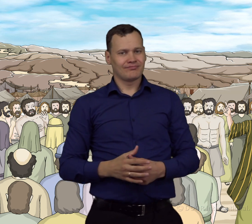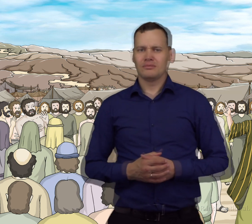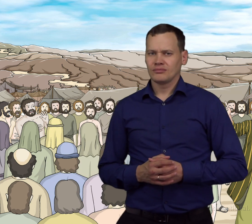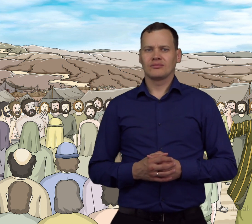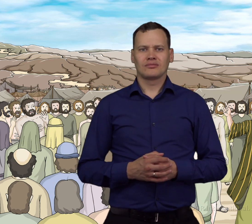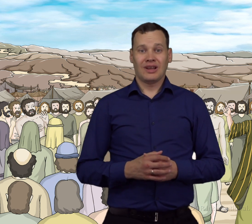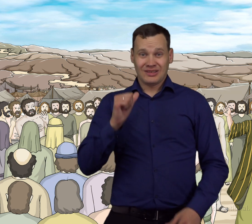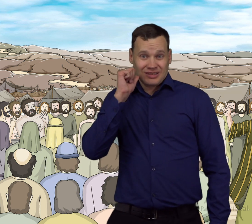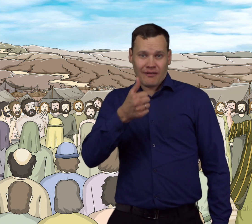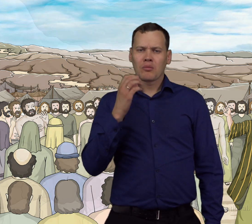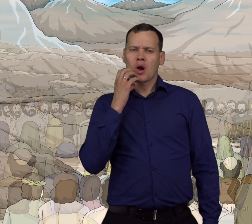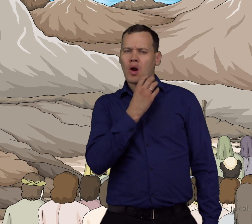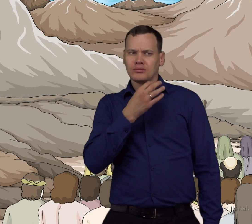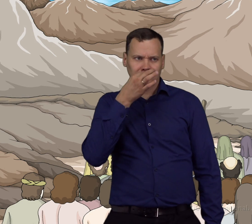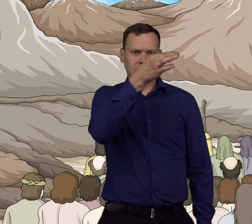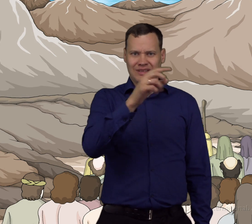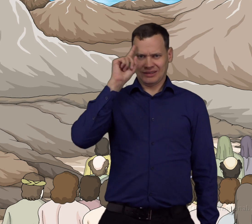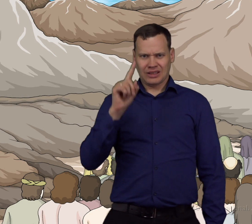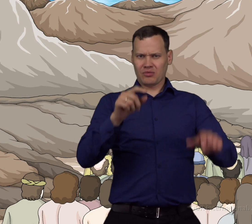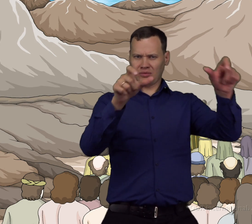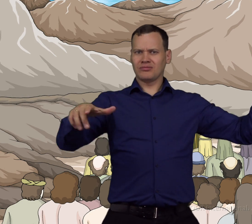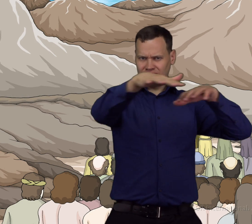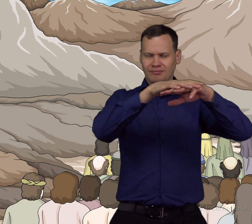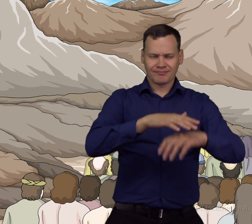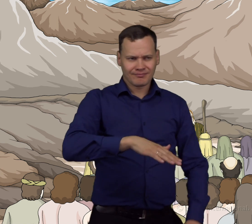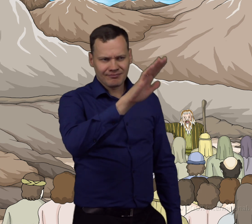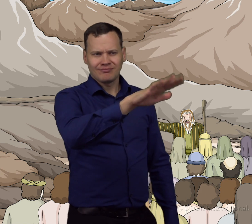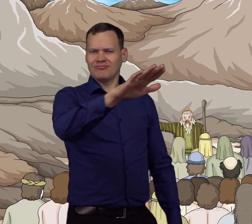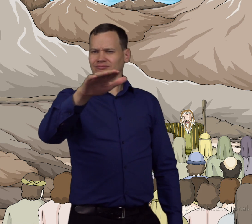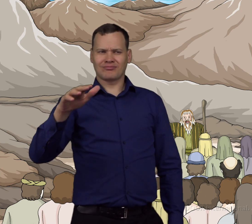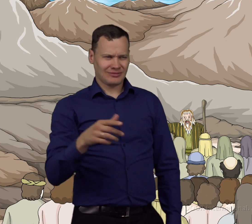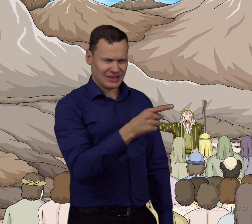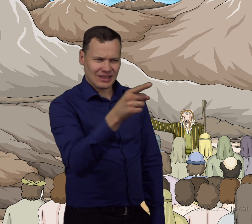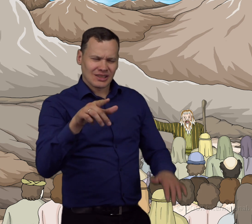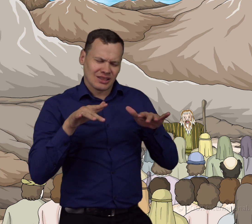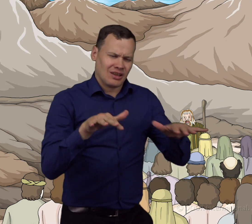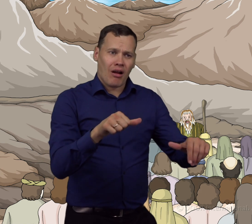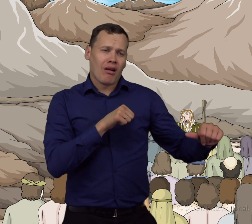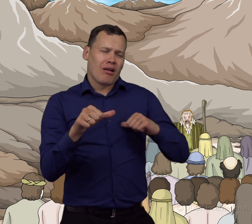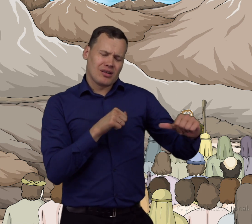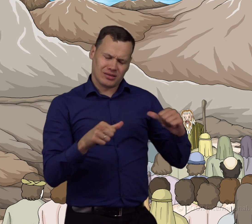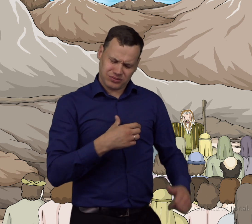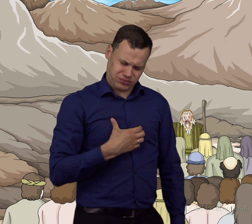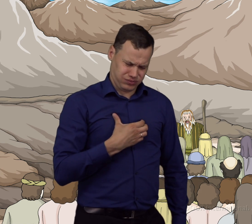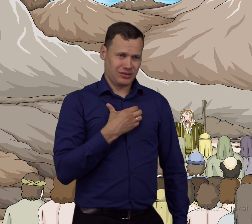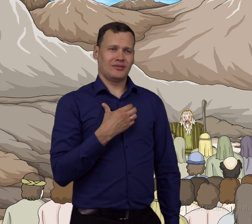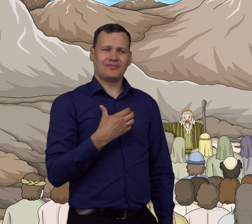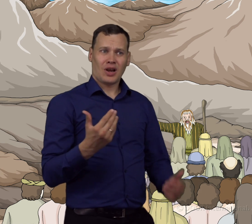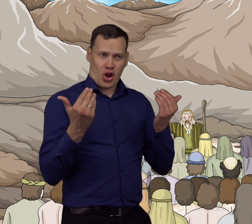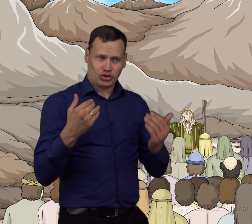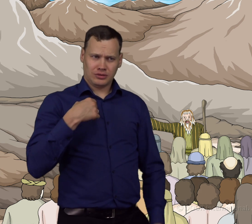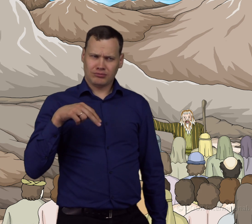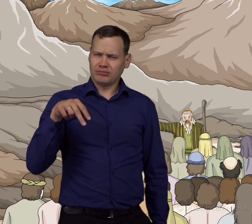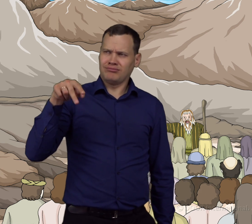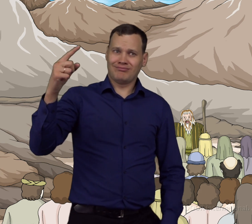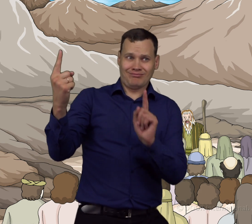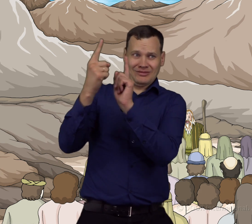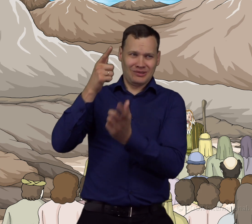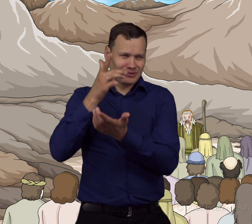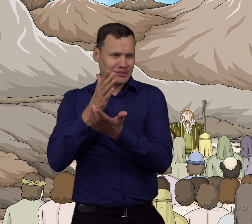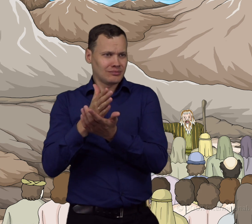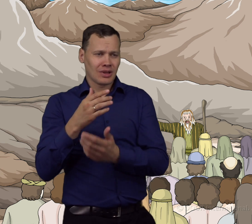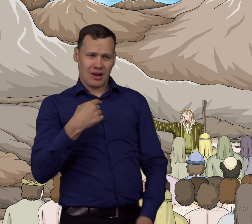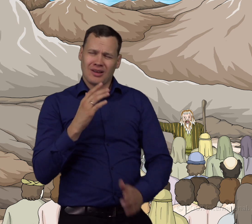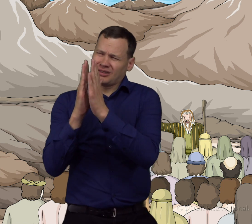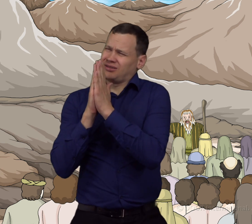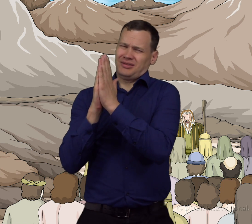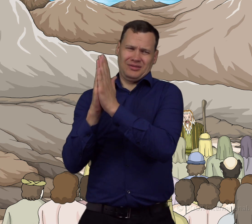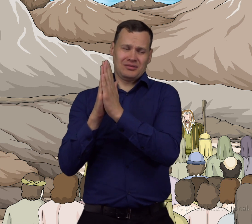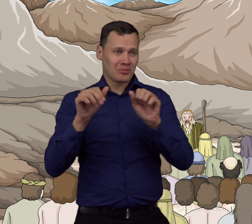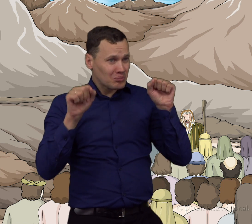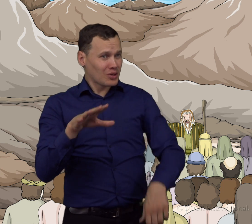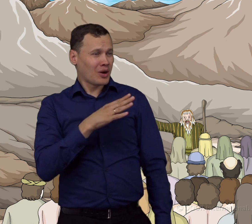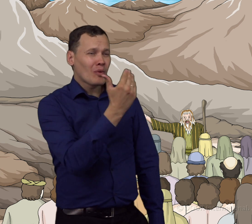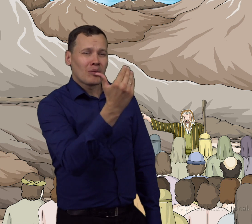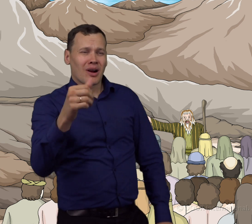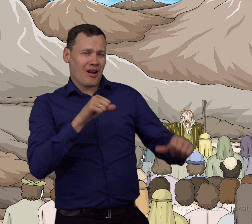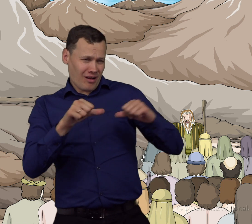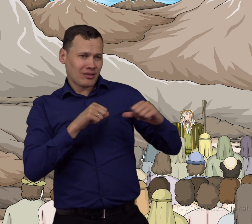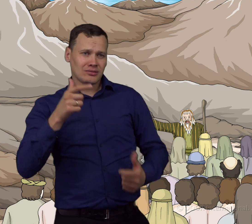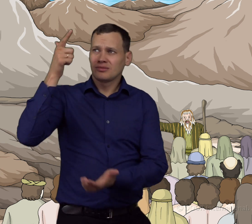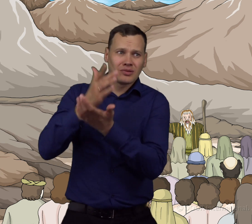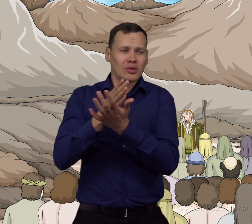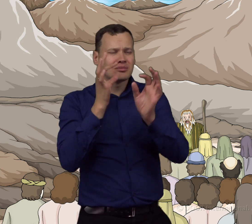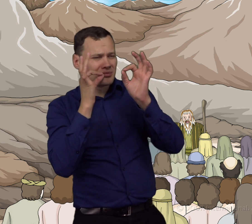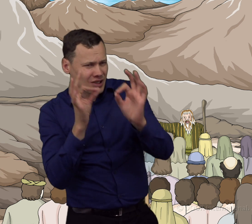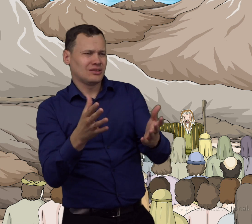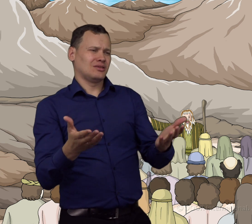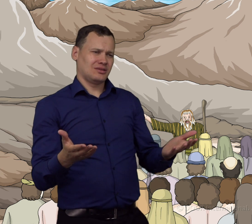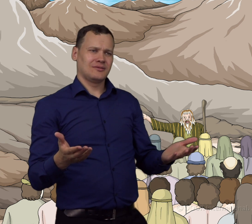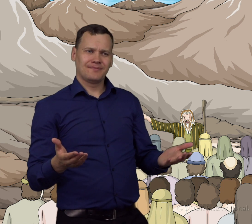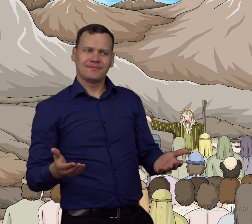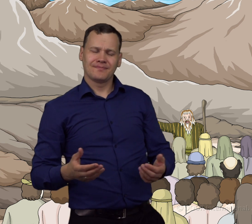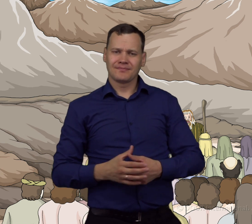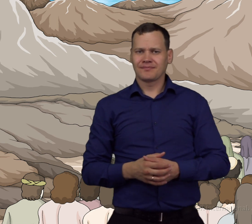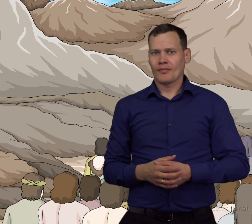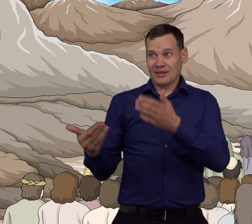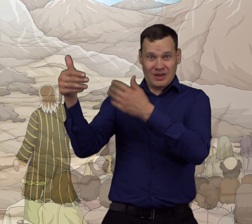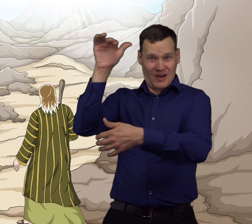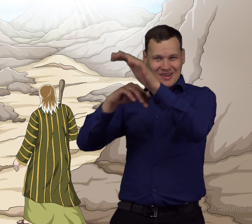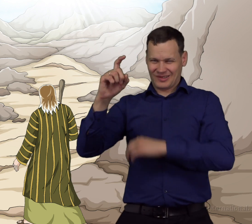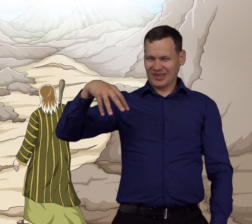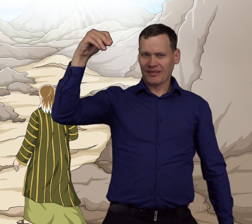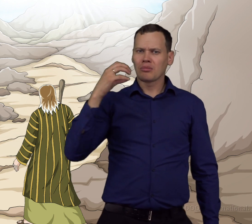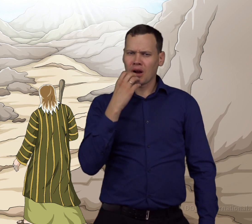The next day Moses said to the people, “You have committed a great sin. Now I will go up to the LORD; perhaps I can make atonement for your sin.”